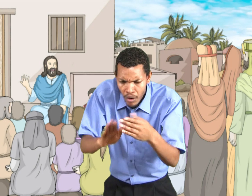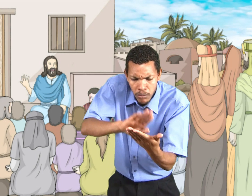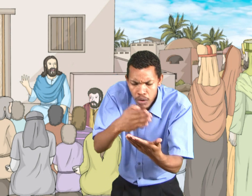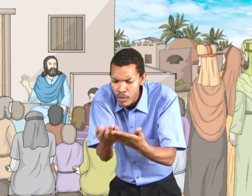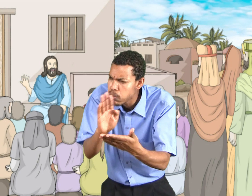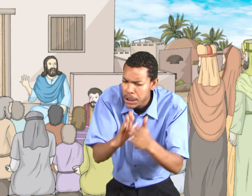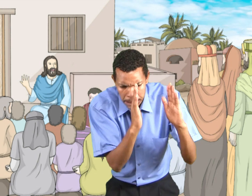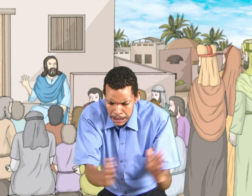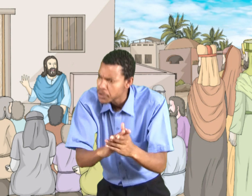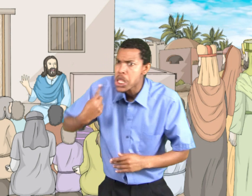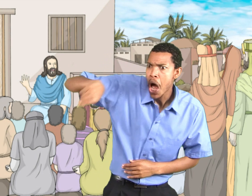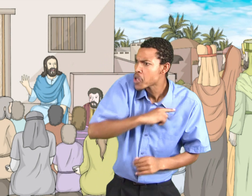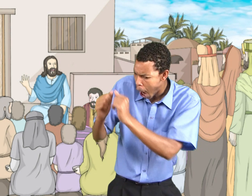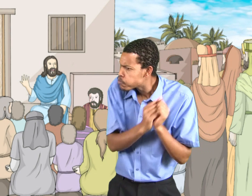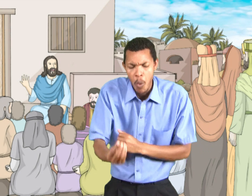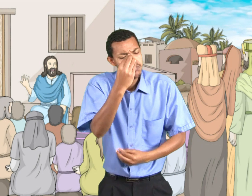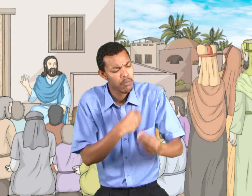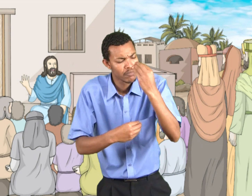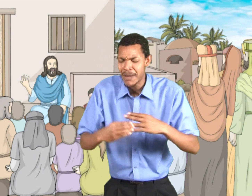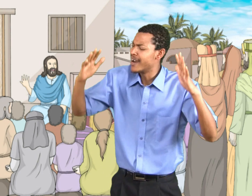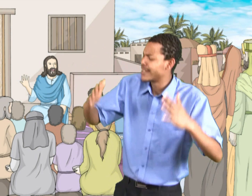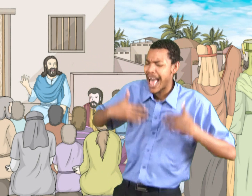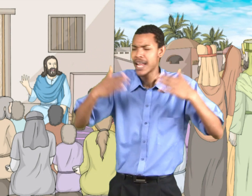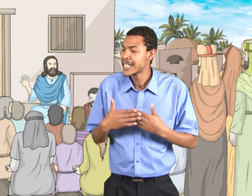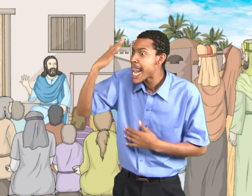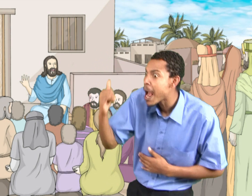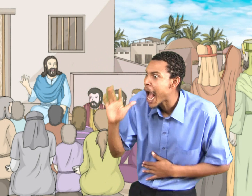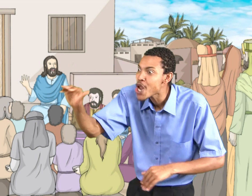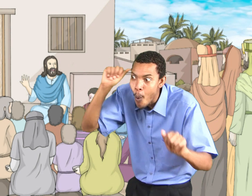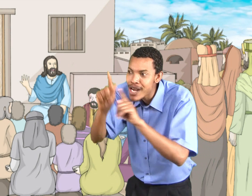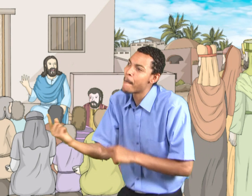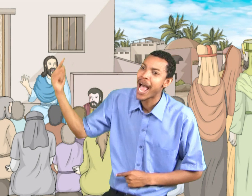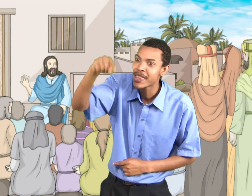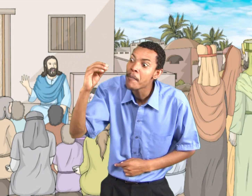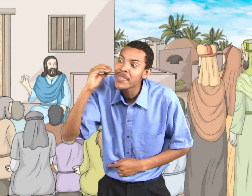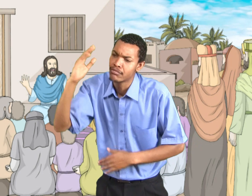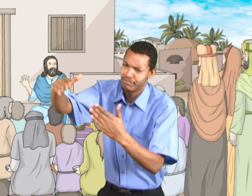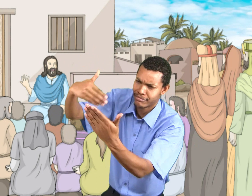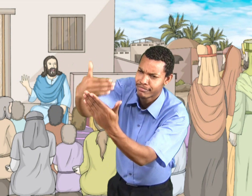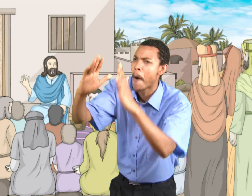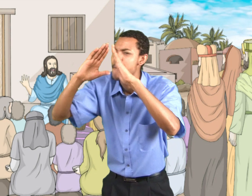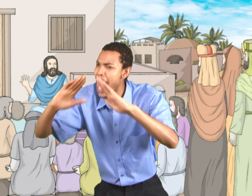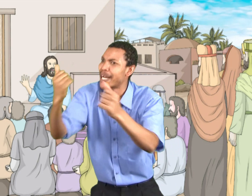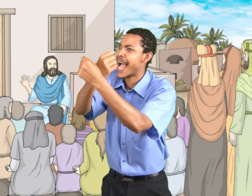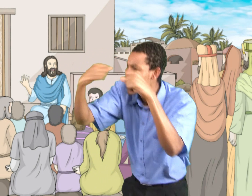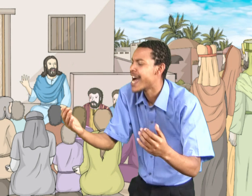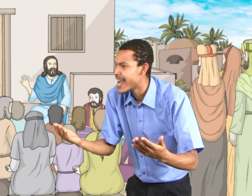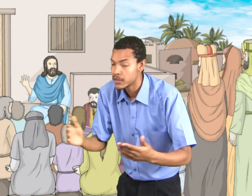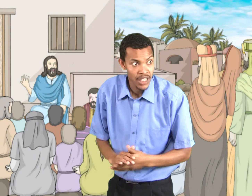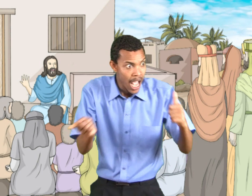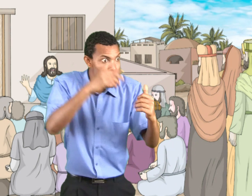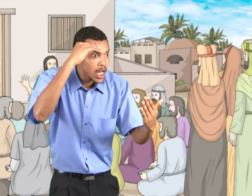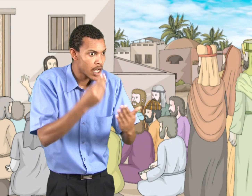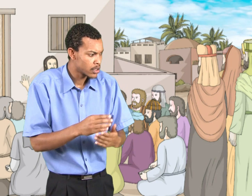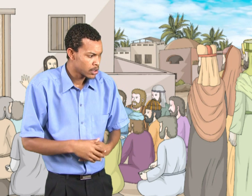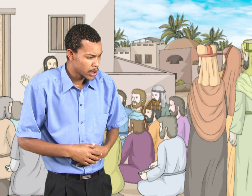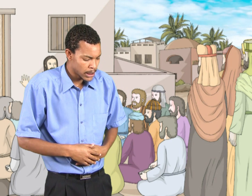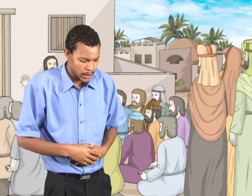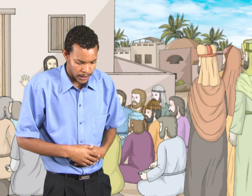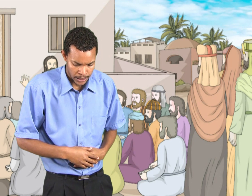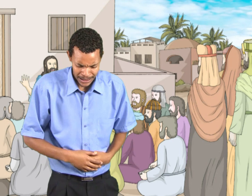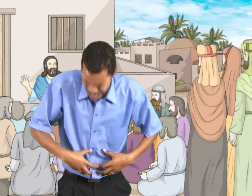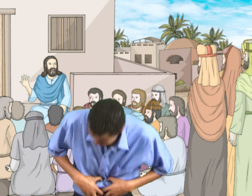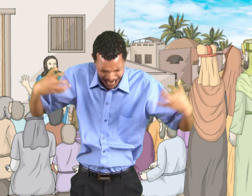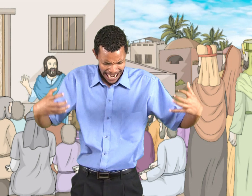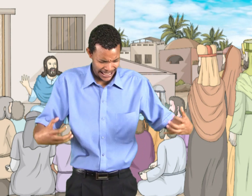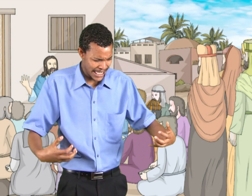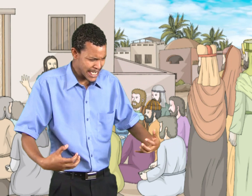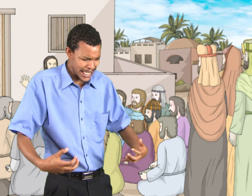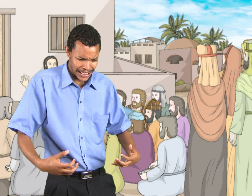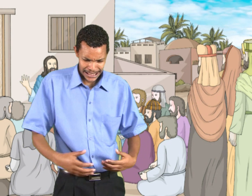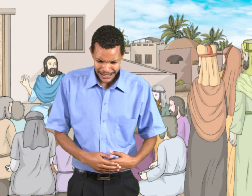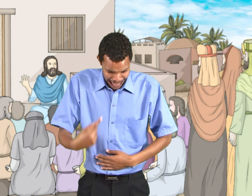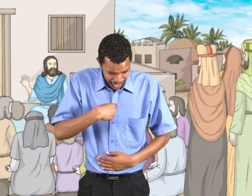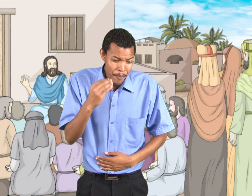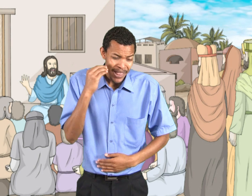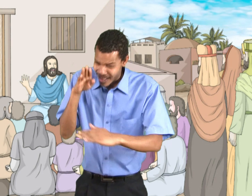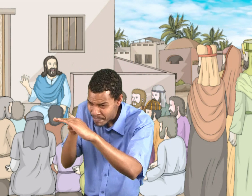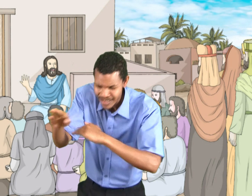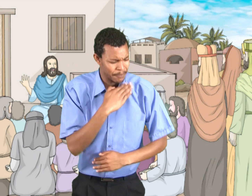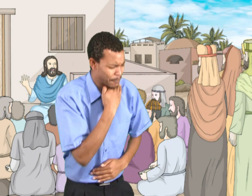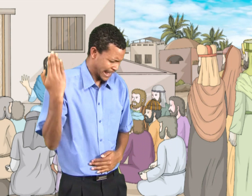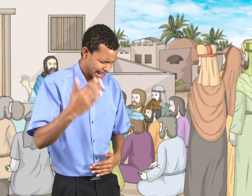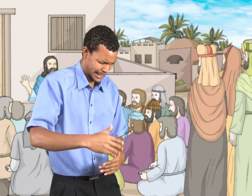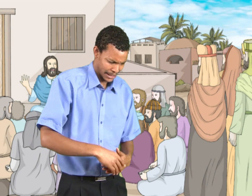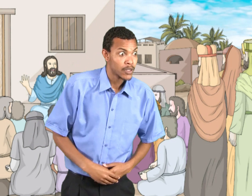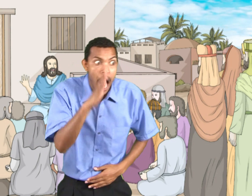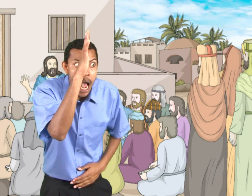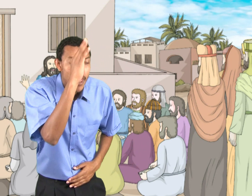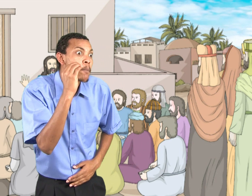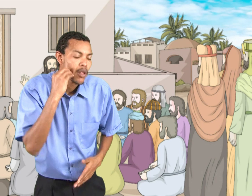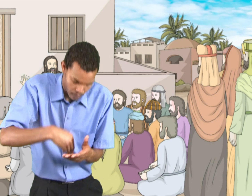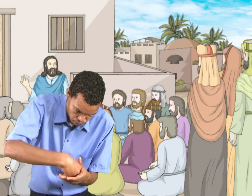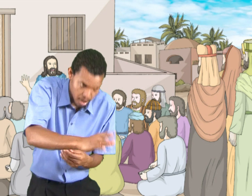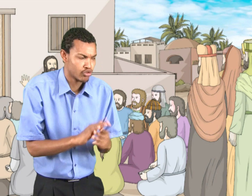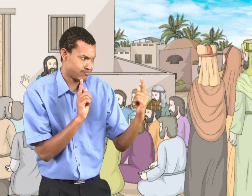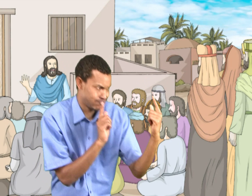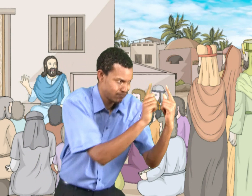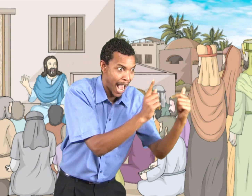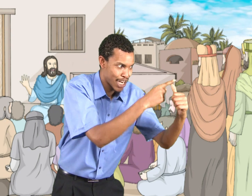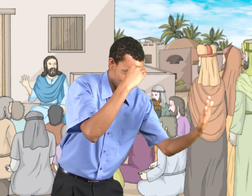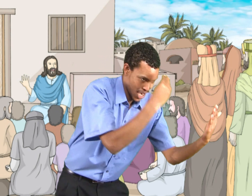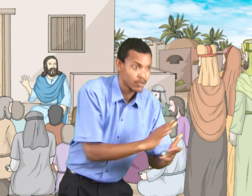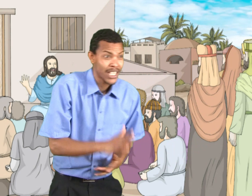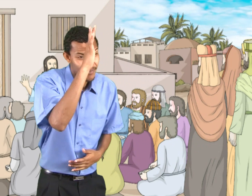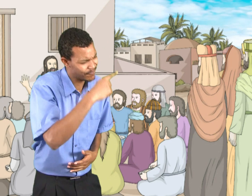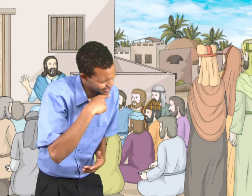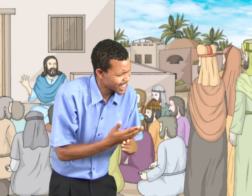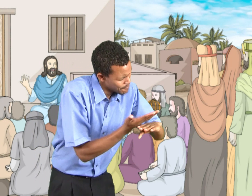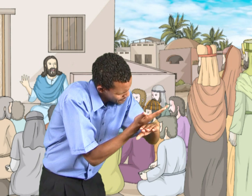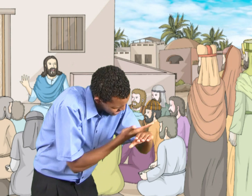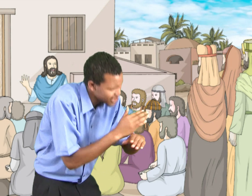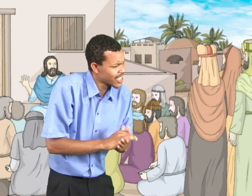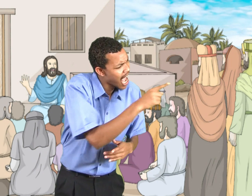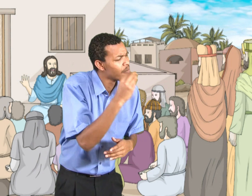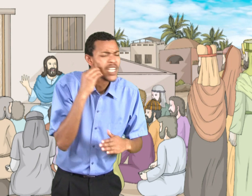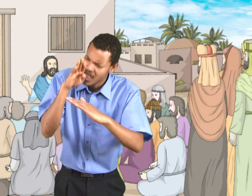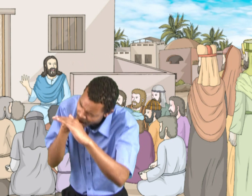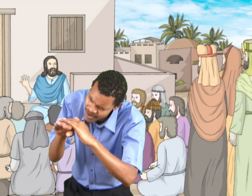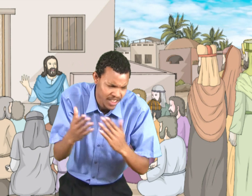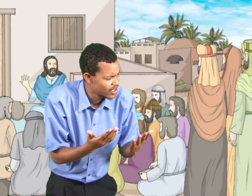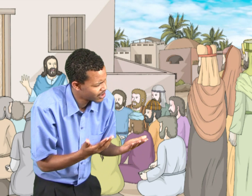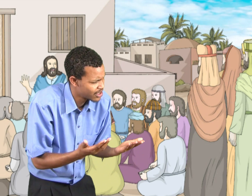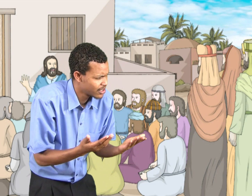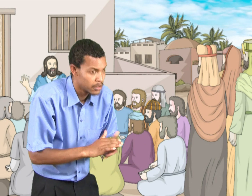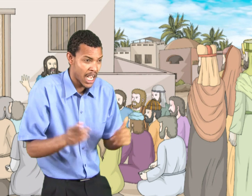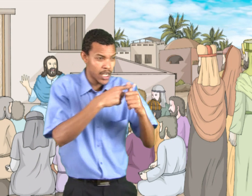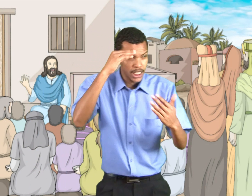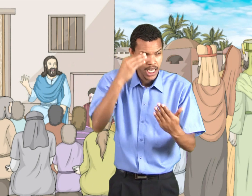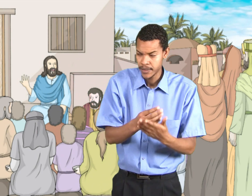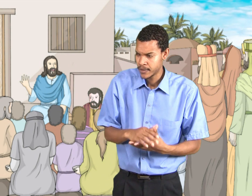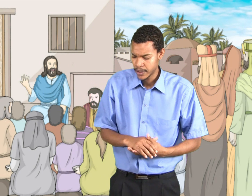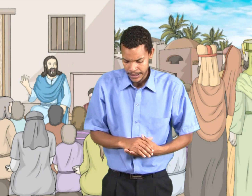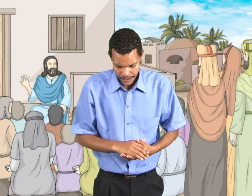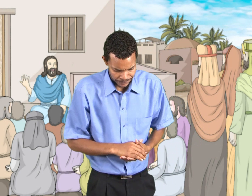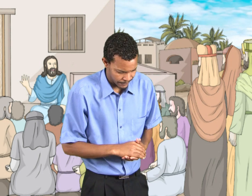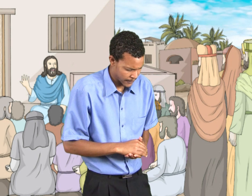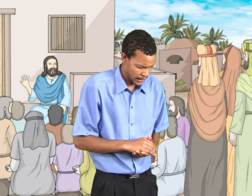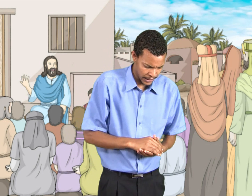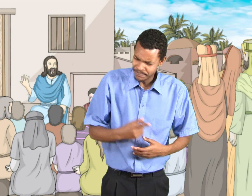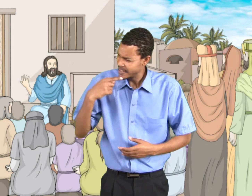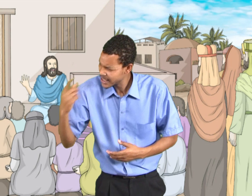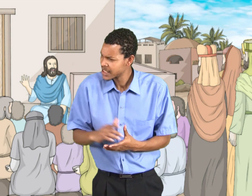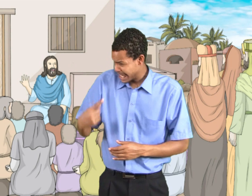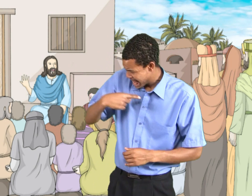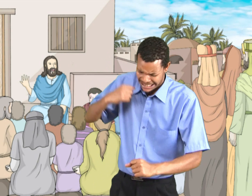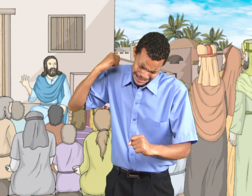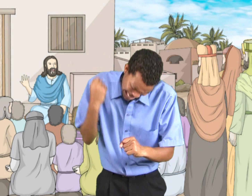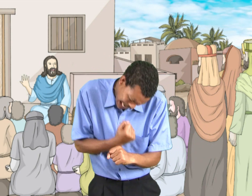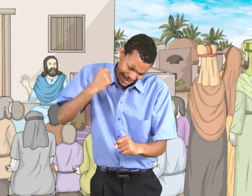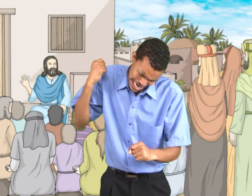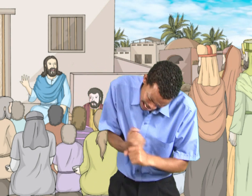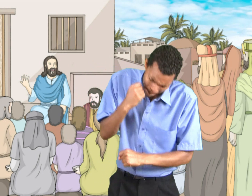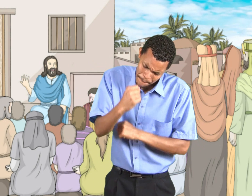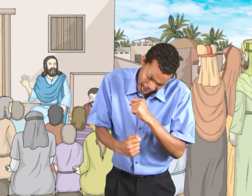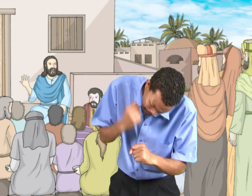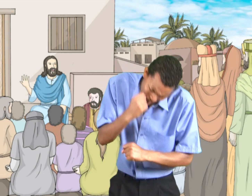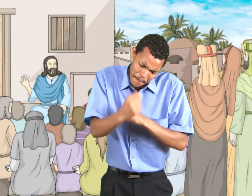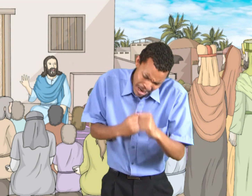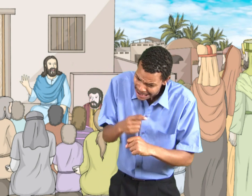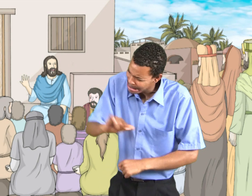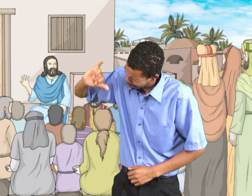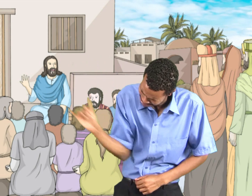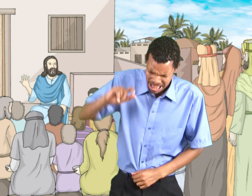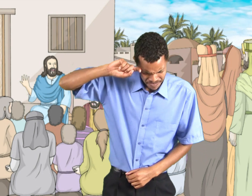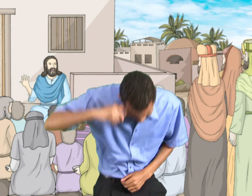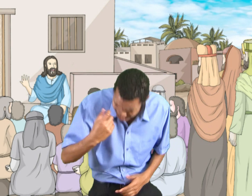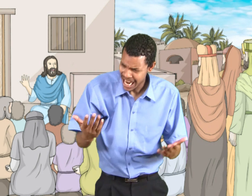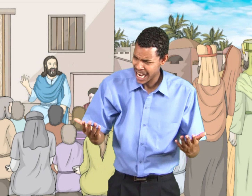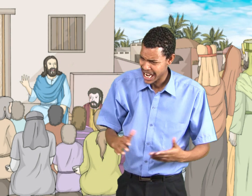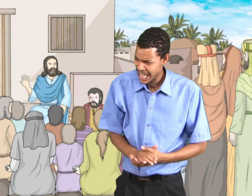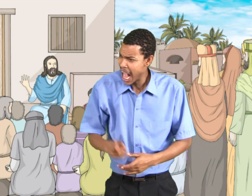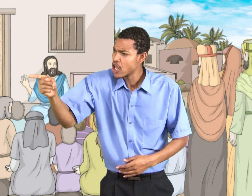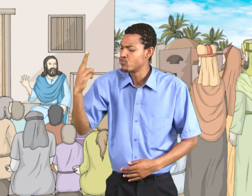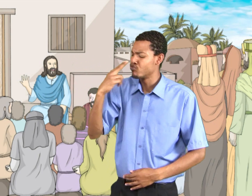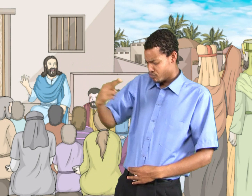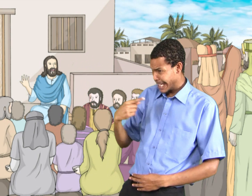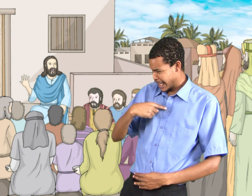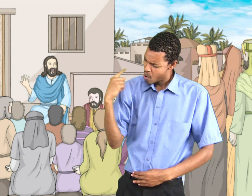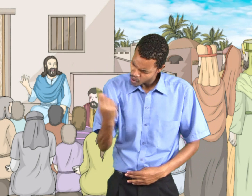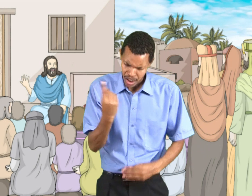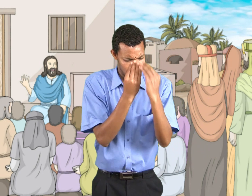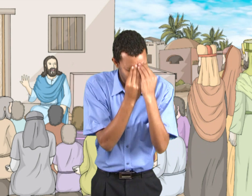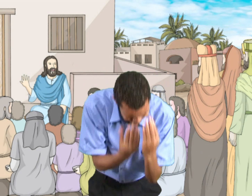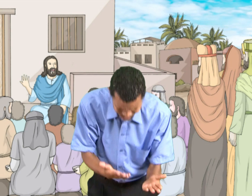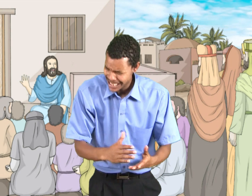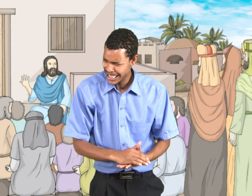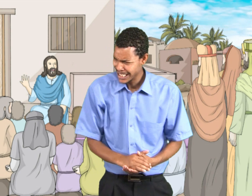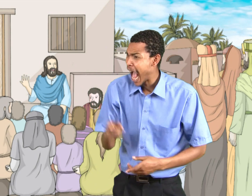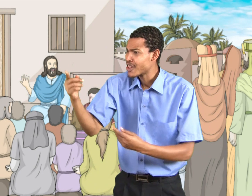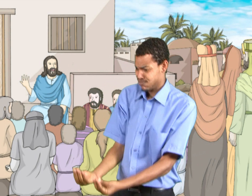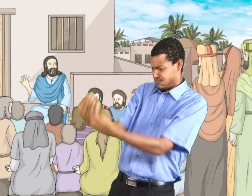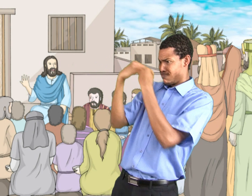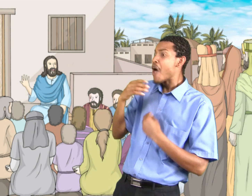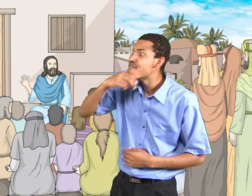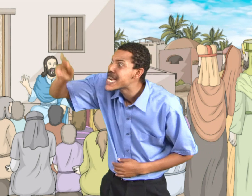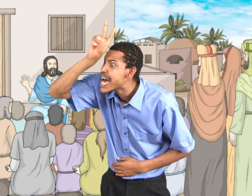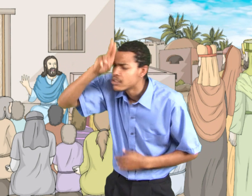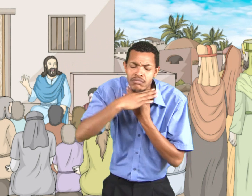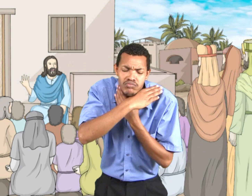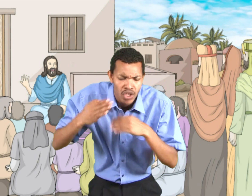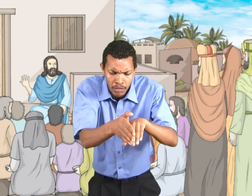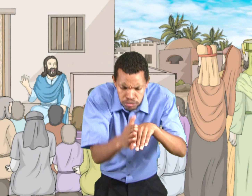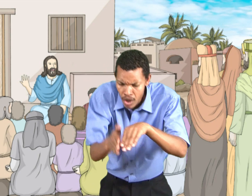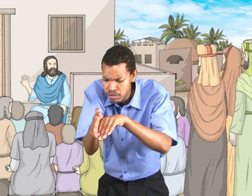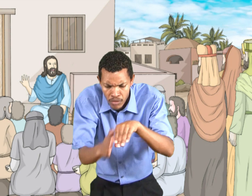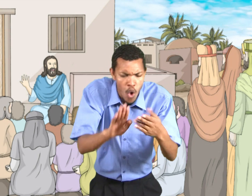‘Your brother has returned,’ he said, ‘and your father has killed the fattened calf, because he has him back safe and sound.’ The older son became angry and refused to go in. So his father came out and pleaded with him.